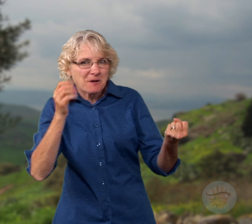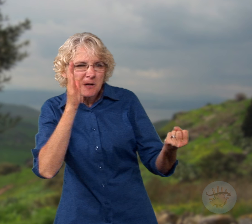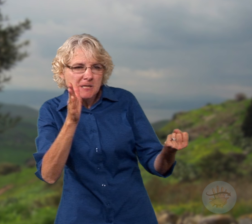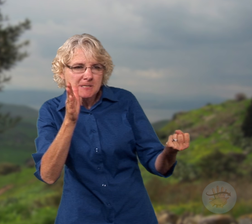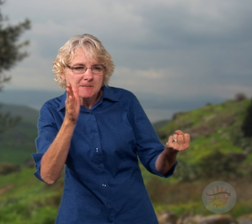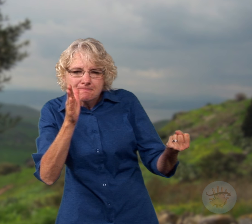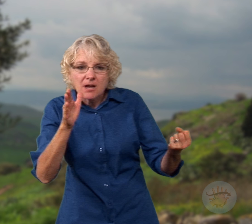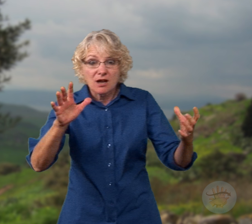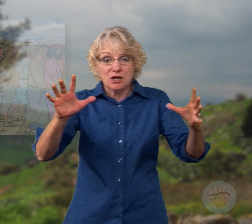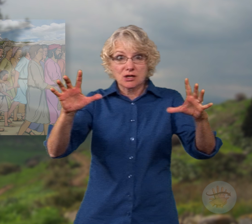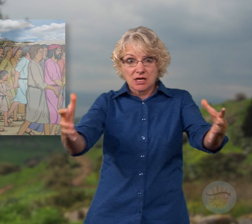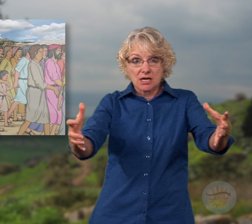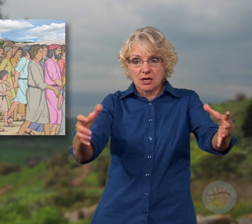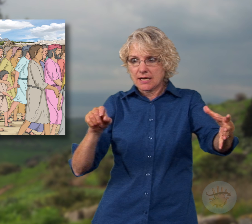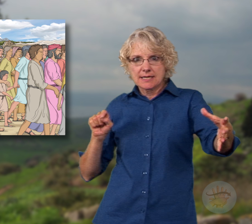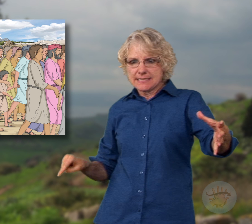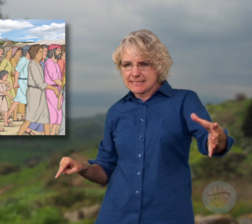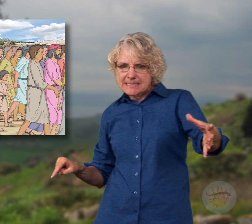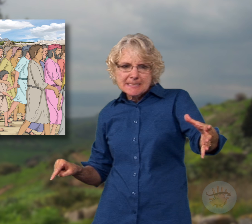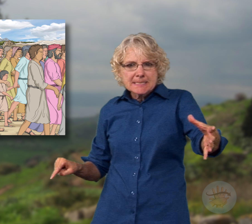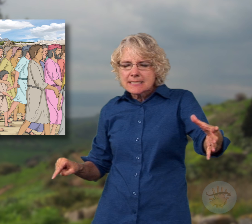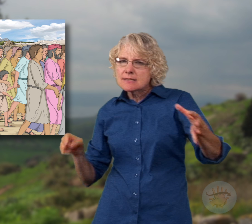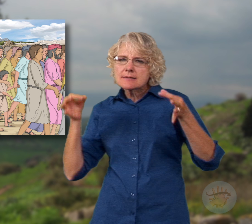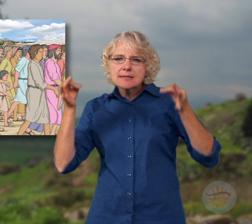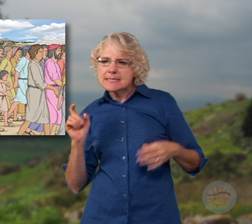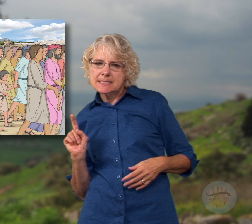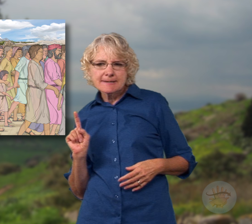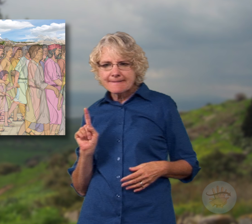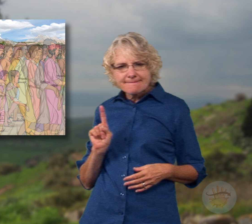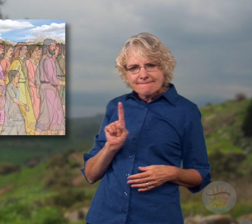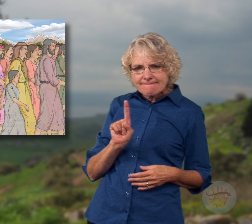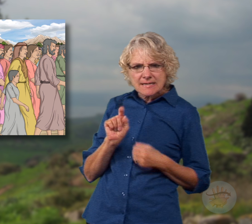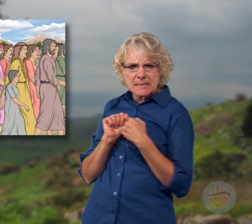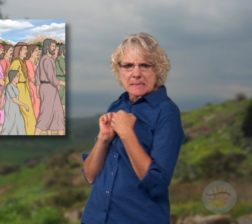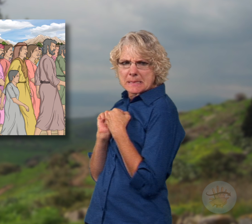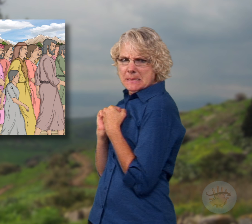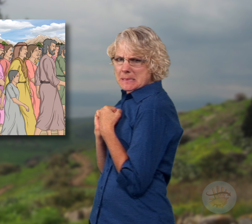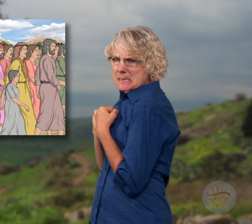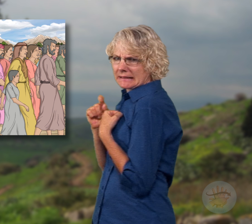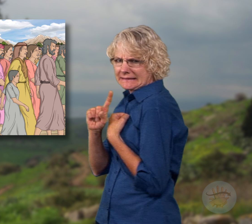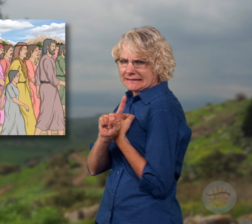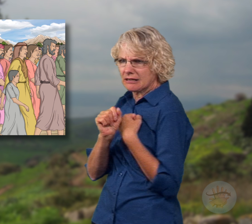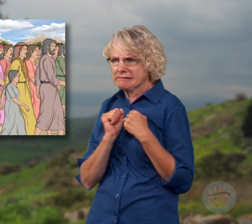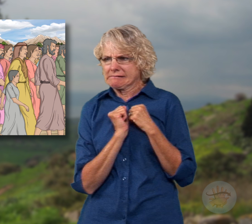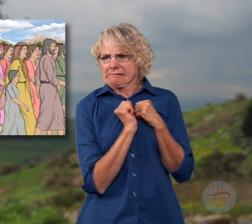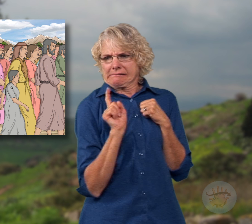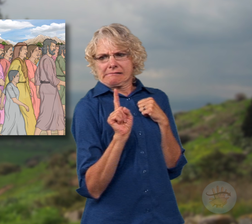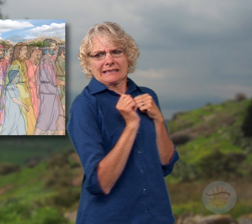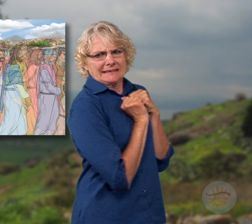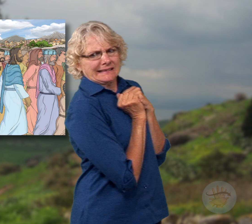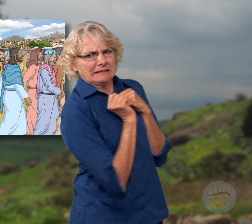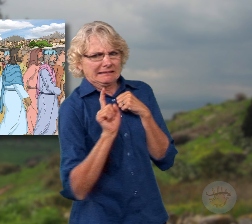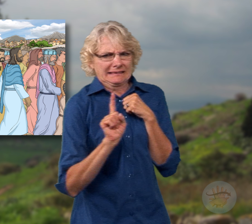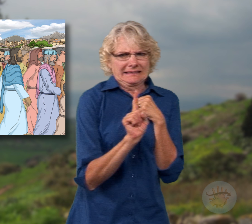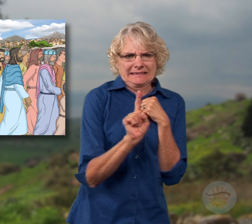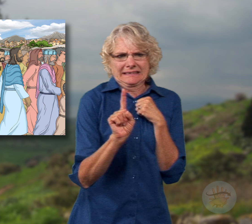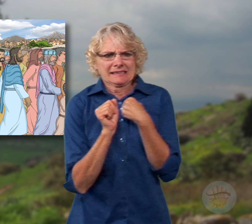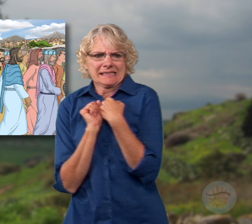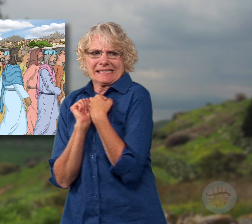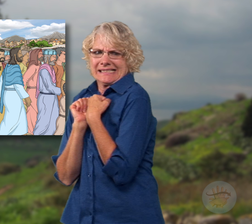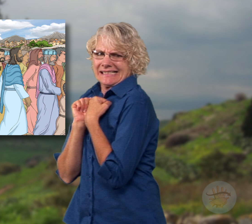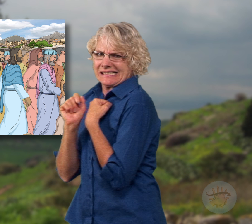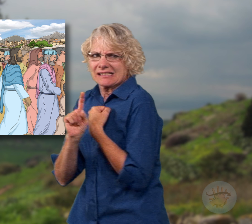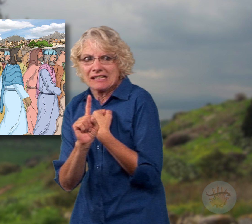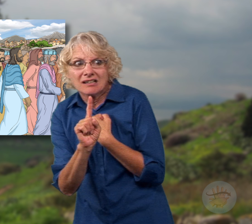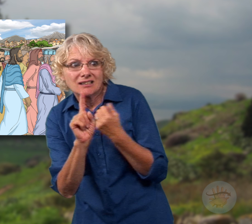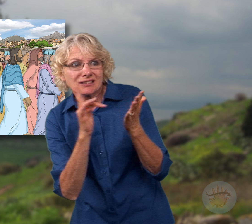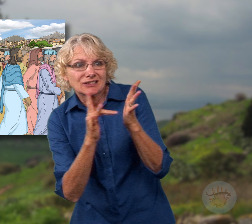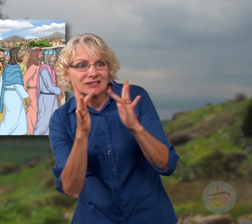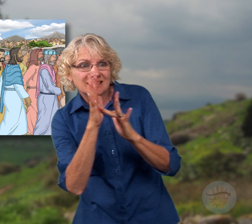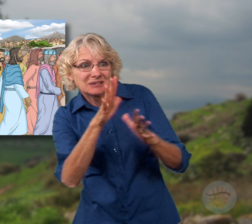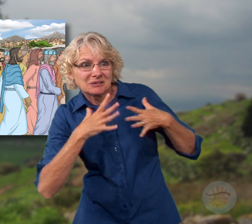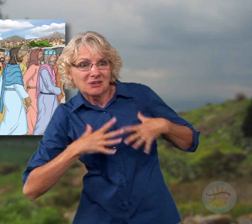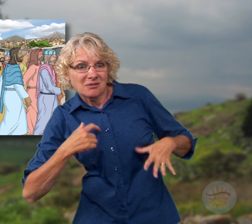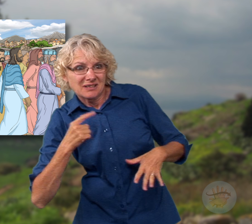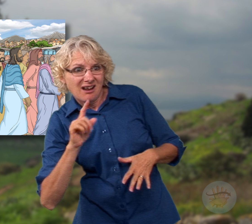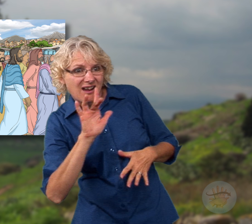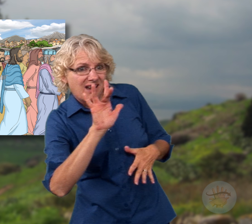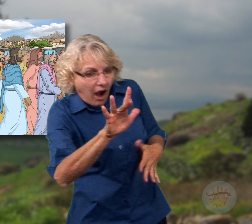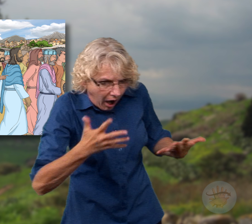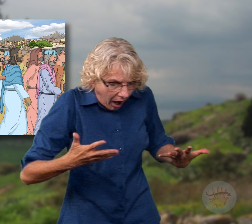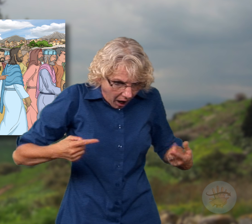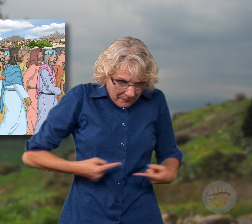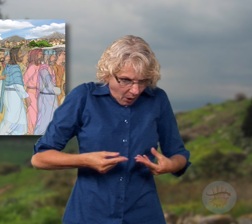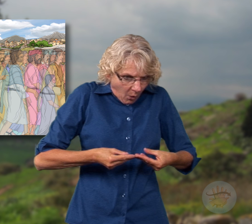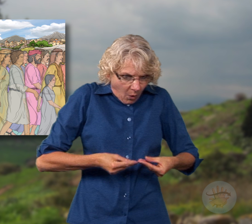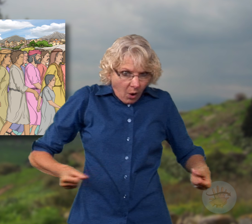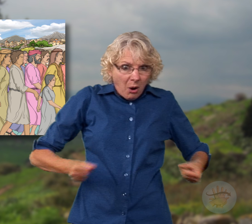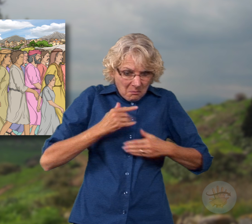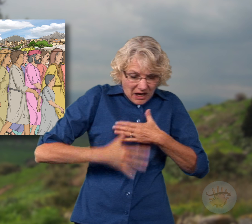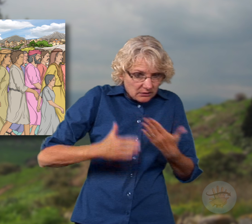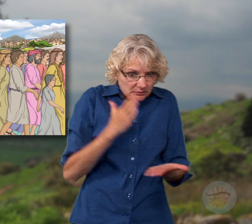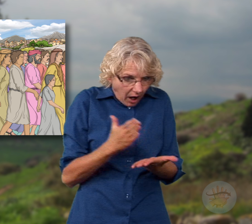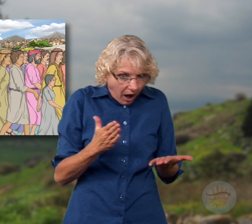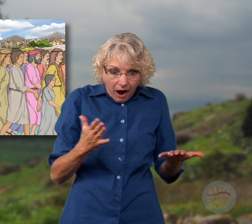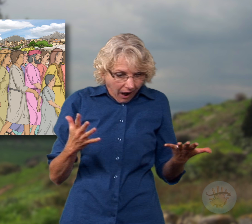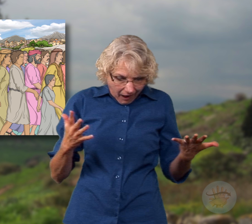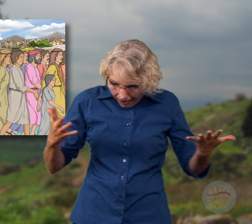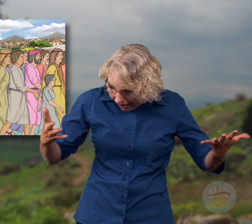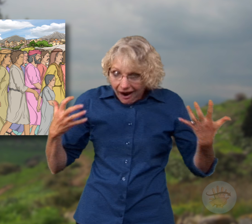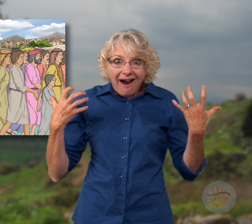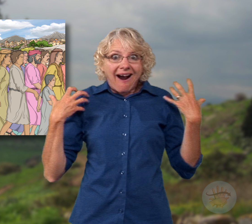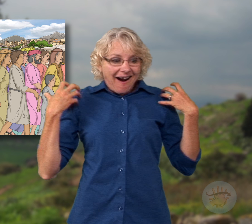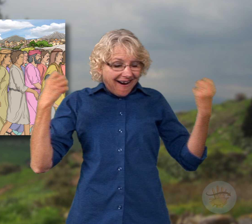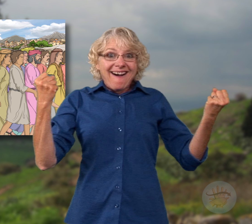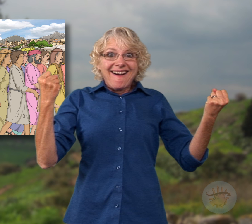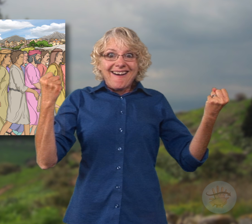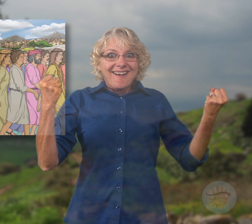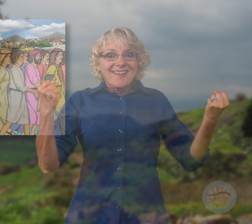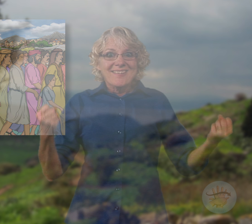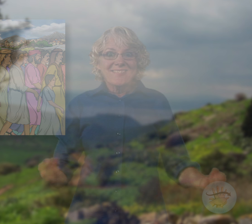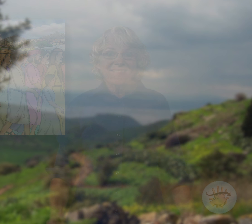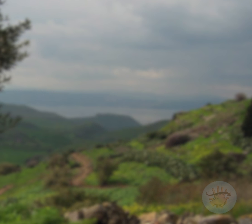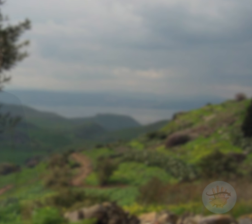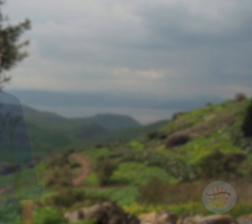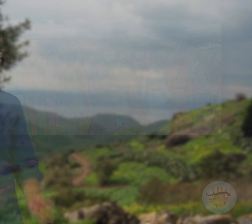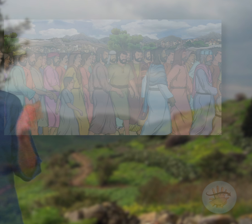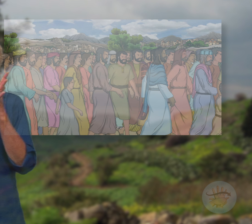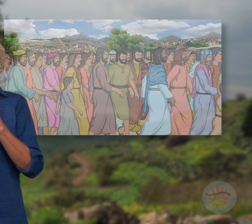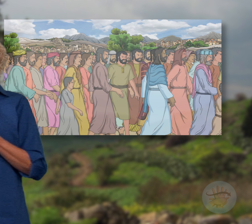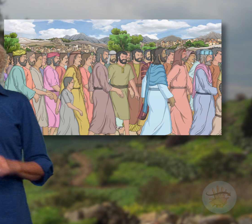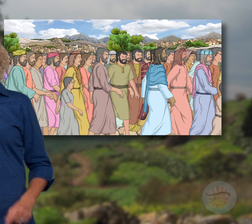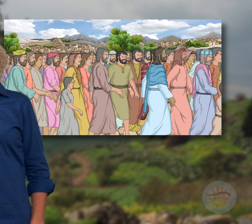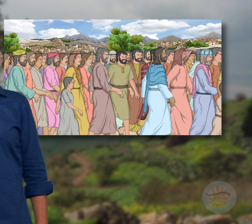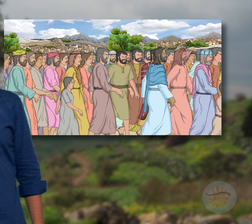When the woman heard about Jesus, she came up through the crowd behind Him and touched His cloak. For she kept saying, “If only I touch His garments, I will be healed.” Immediately her bleeding stopped, and she sensed in her body that she was healed of her affliction.